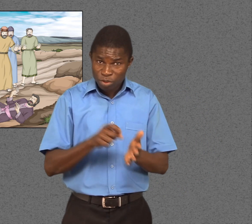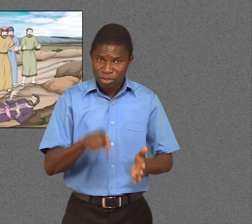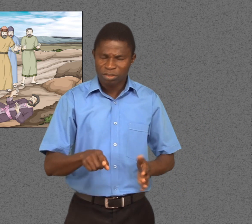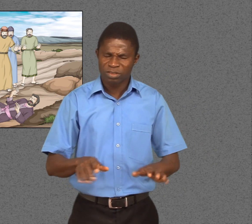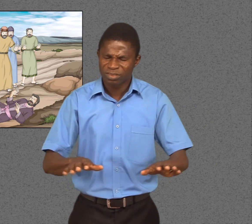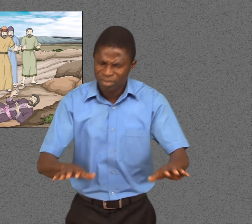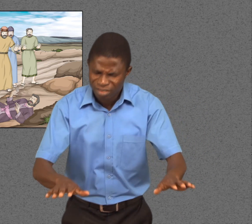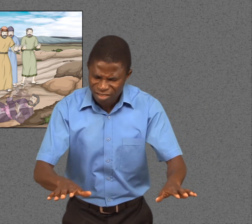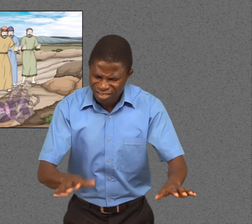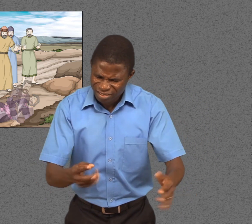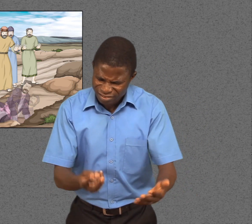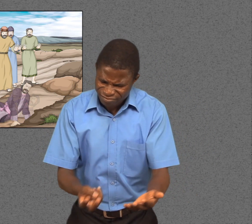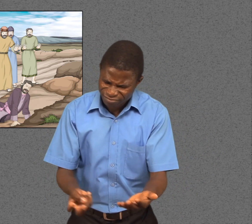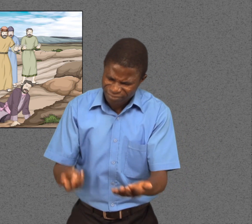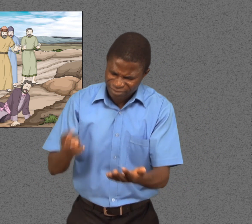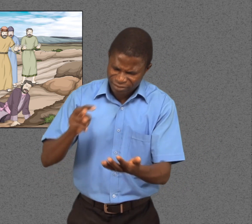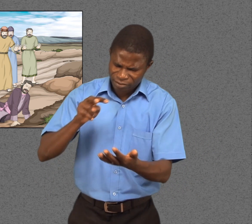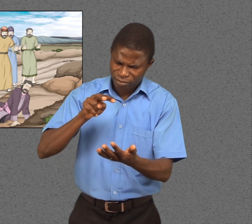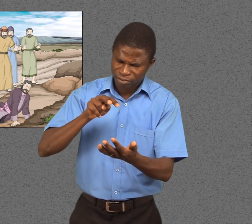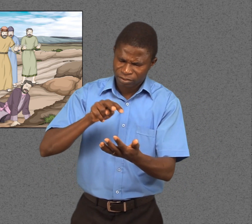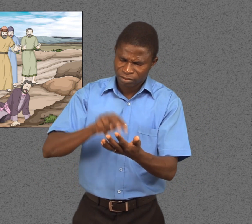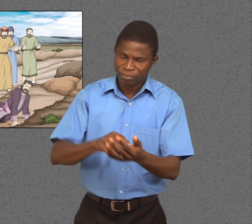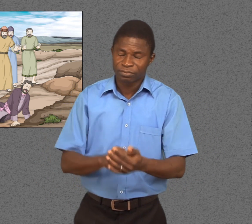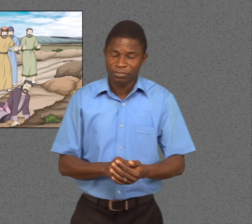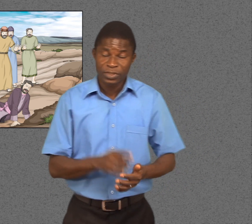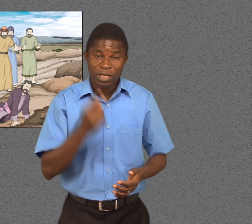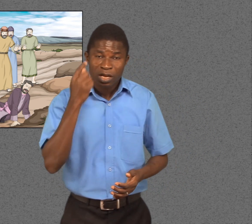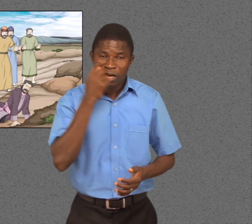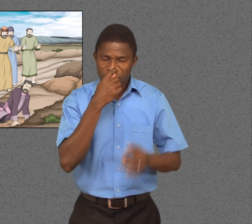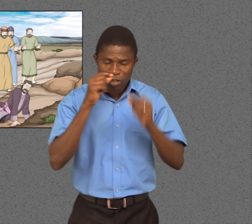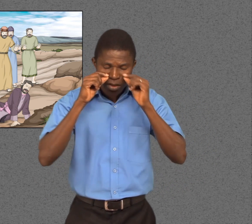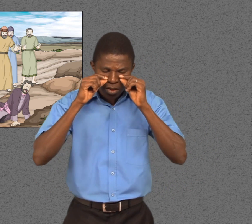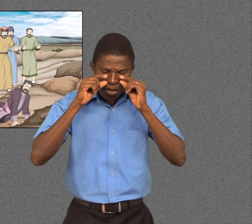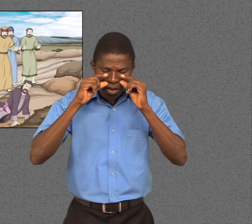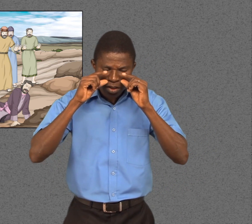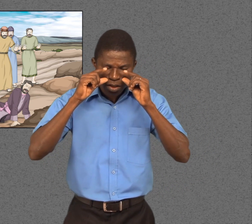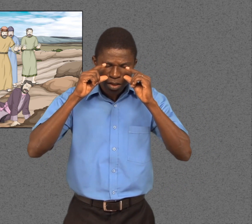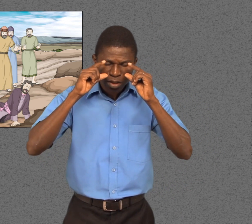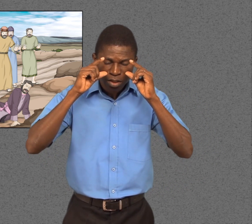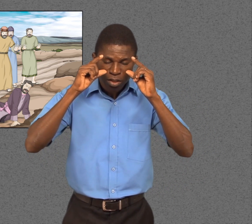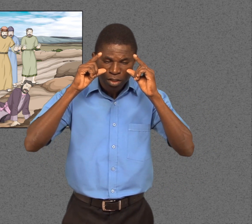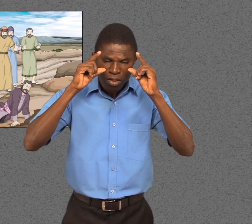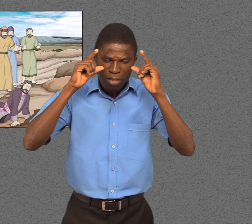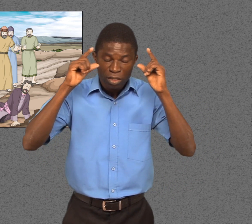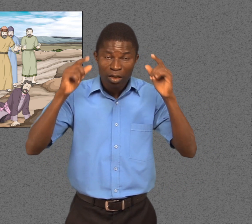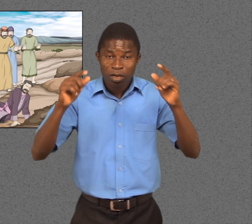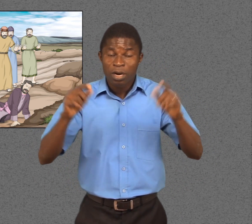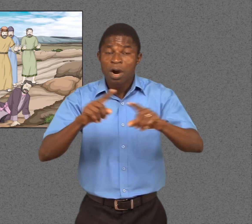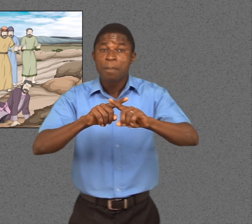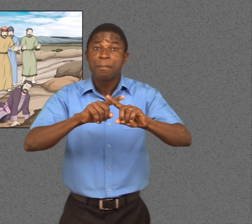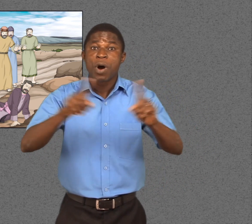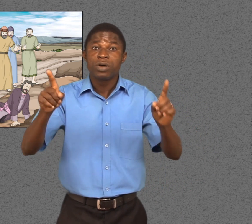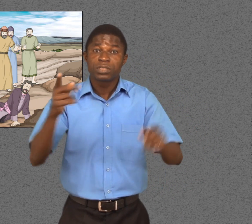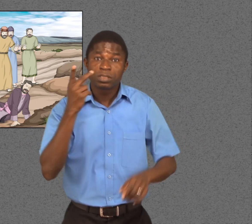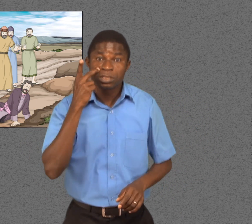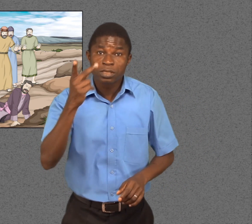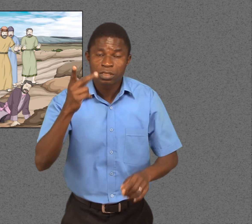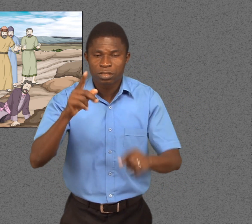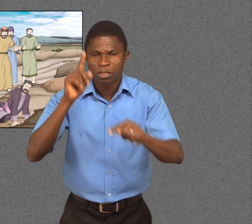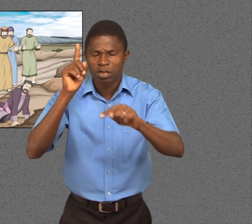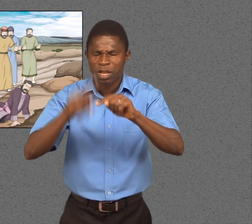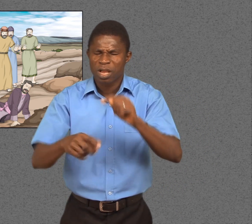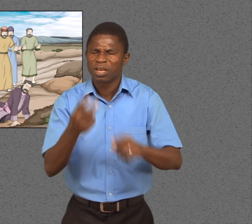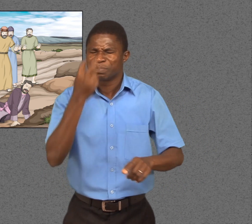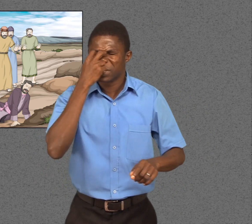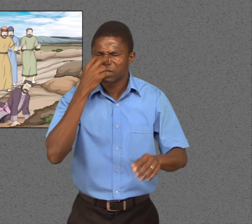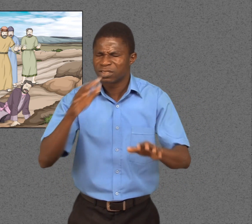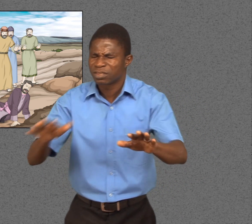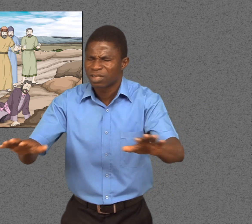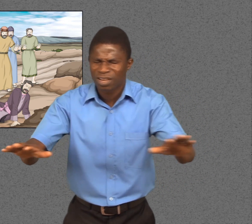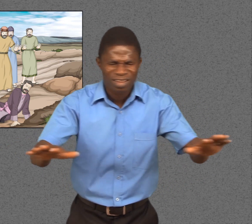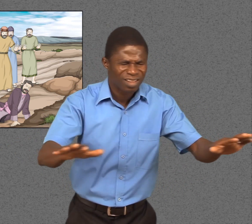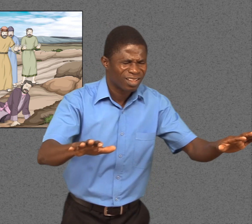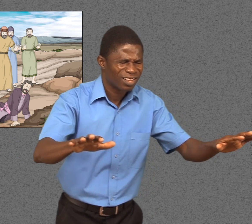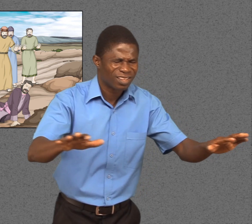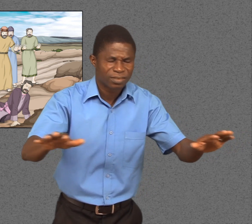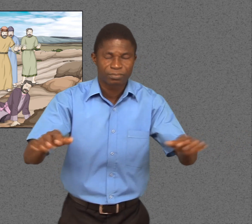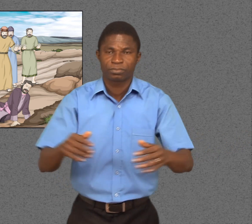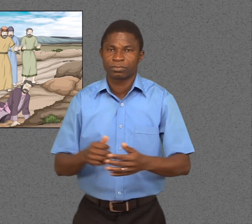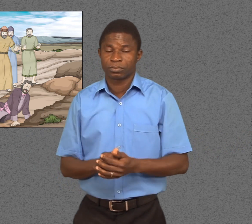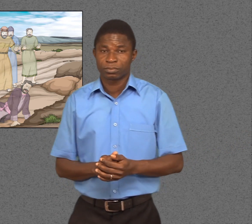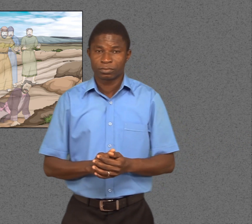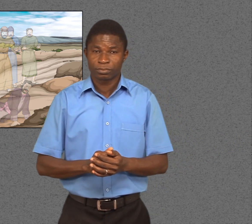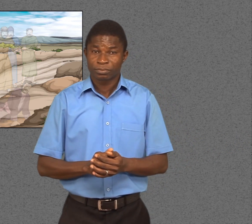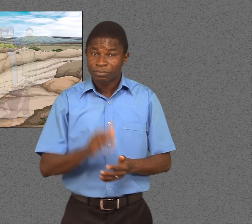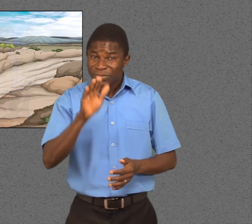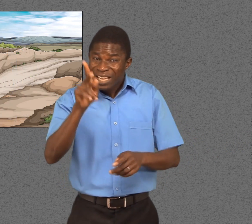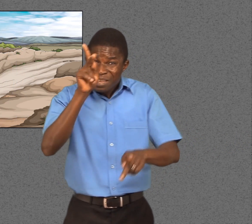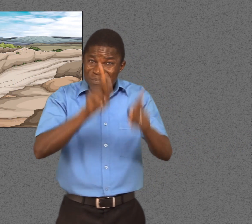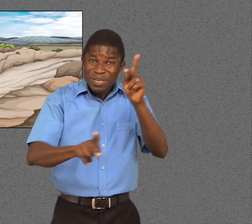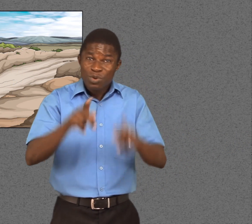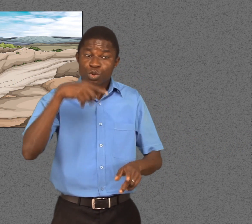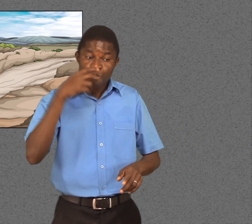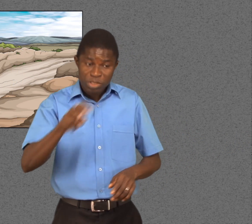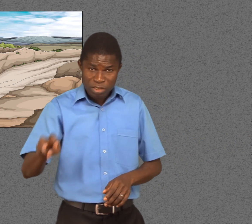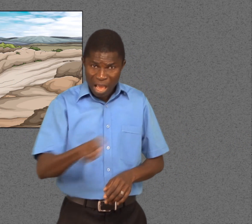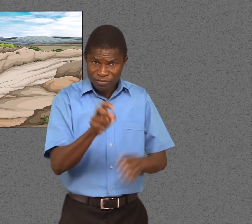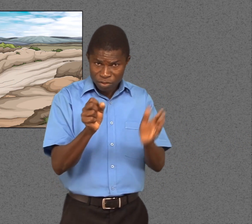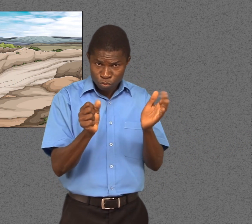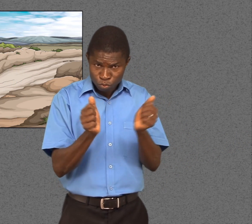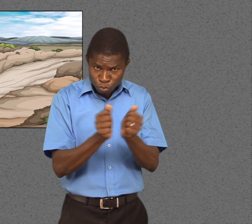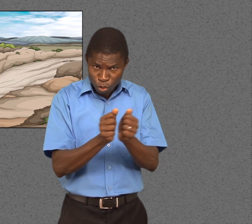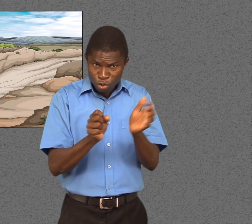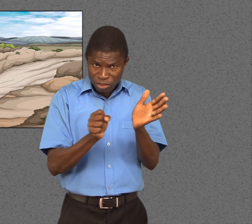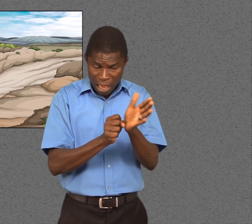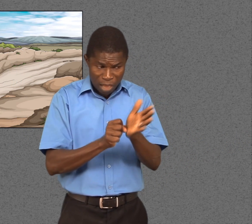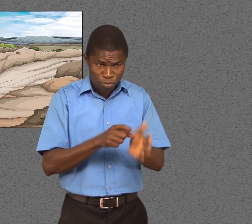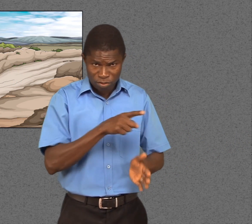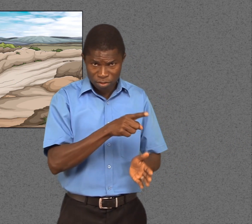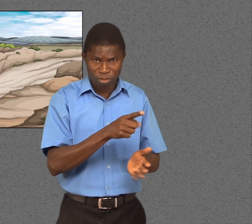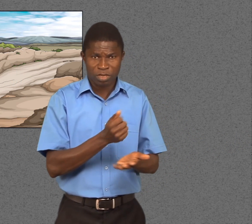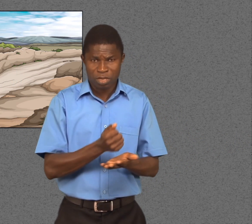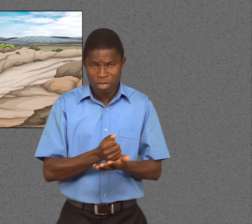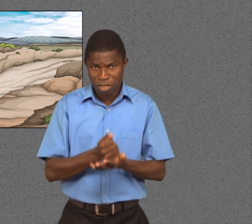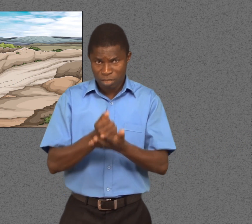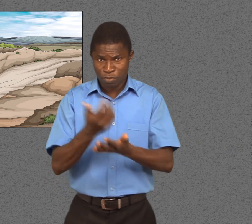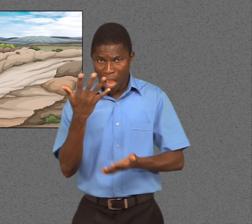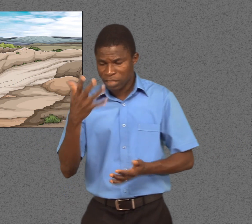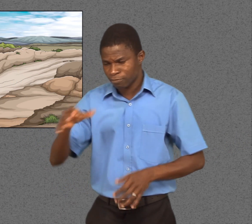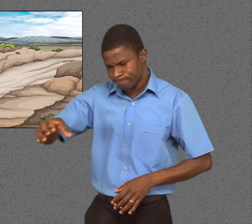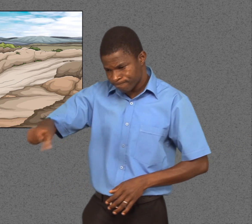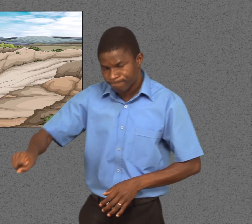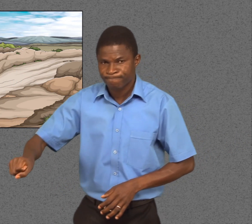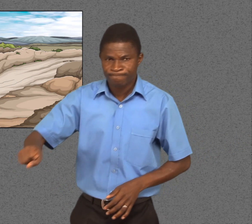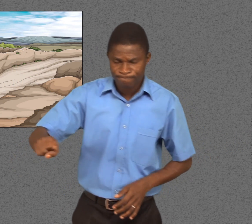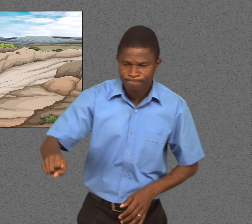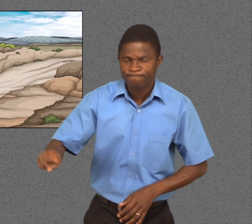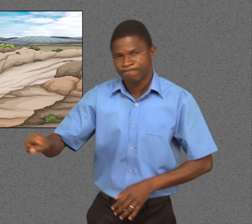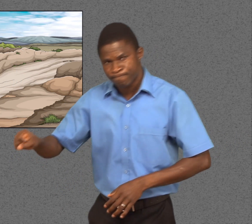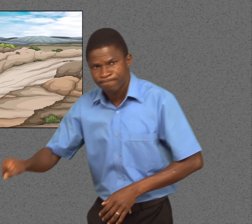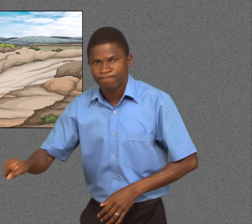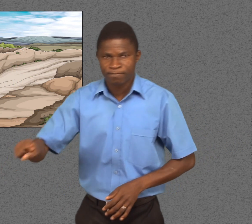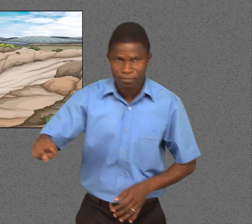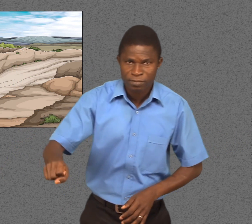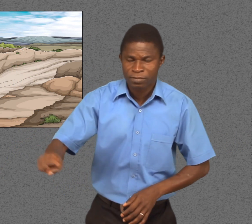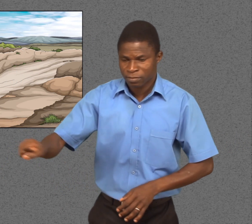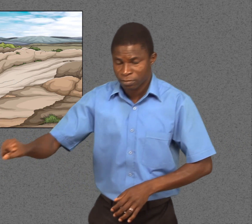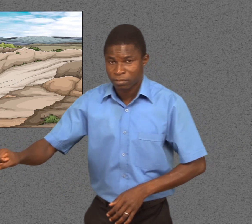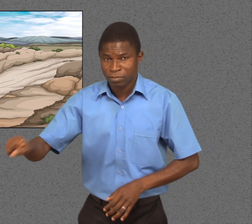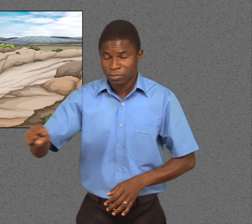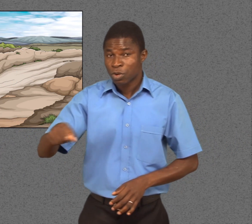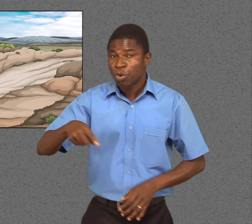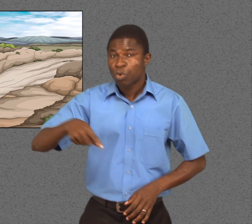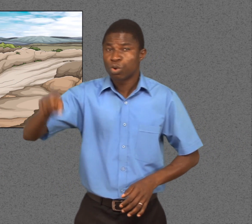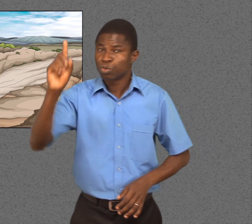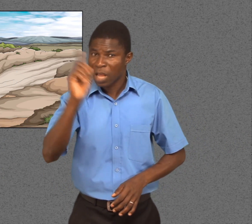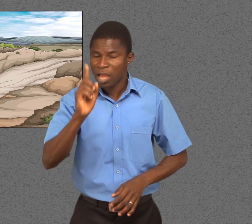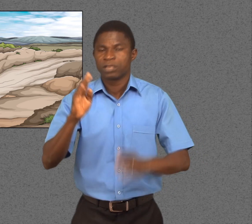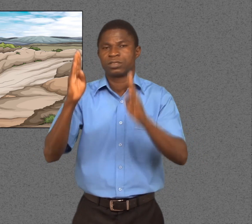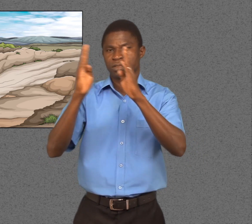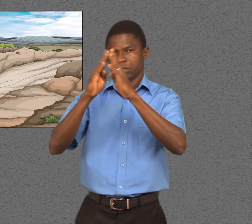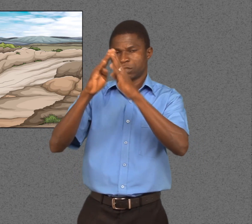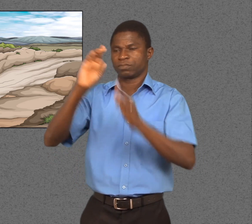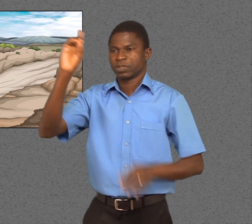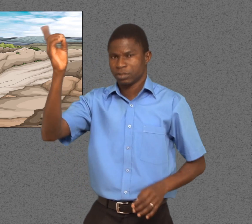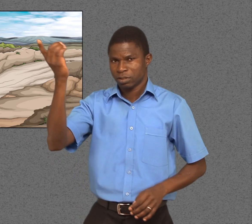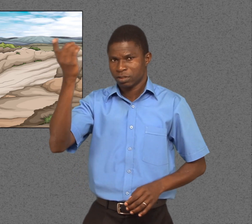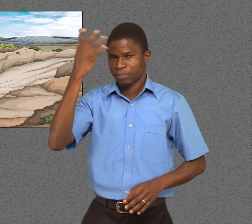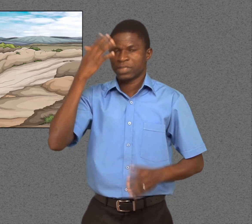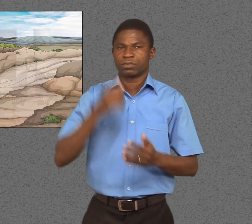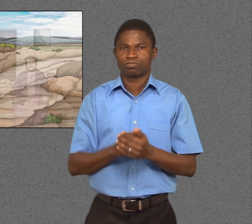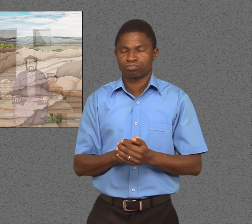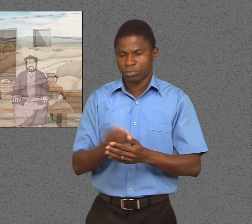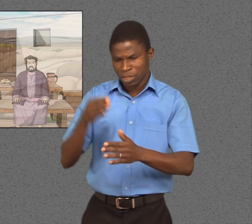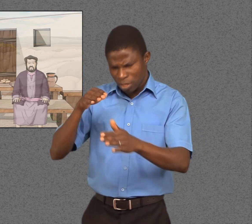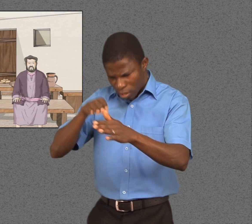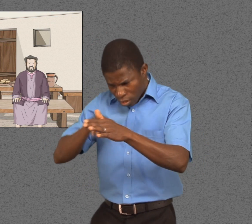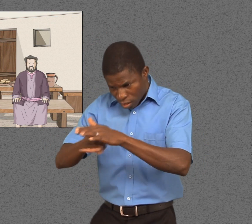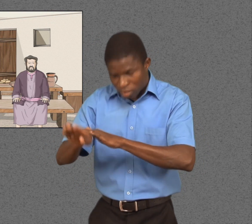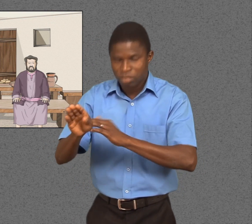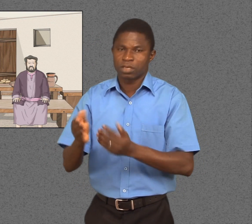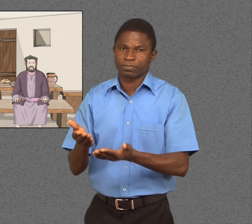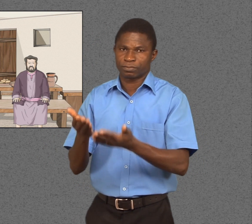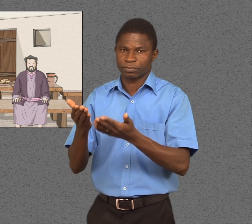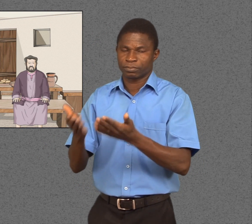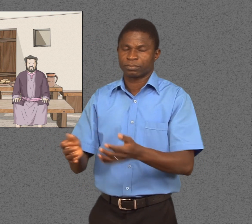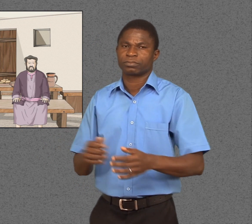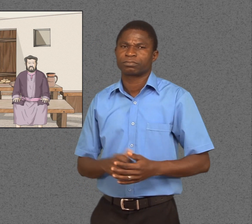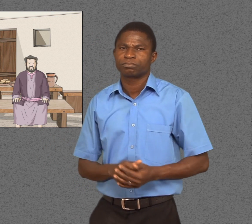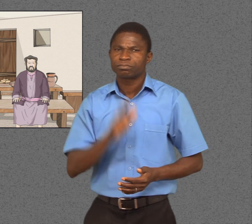Saul got up from the ground, but when he opened his eyes he could not see a thing. So they led him by the hand into Damascus.